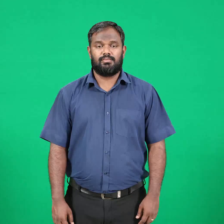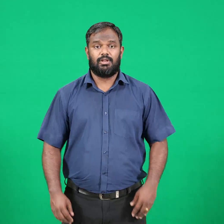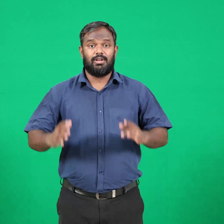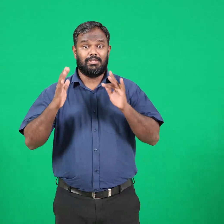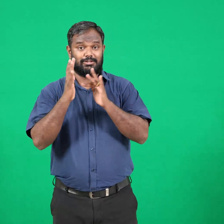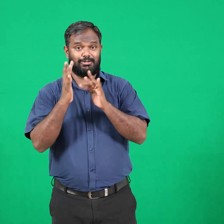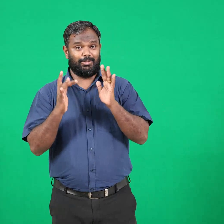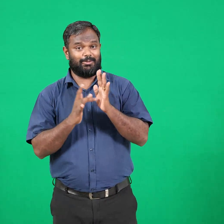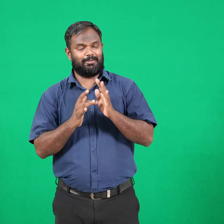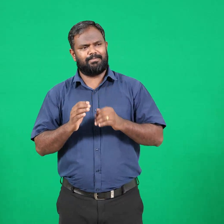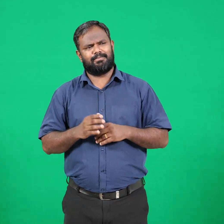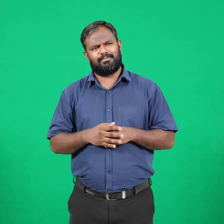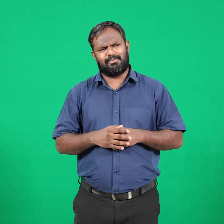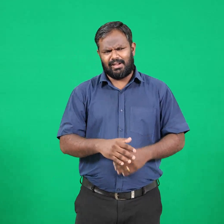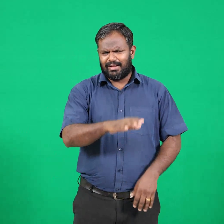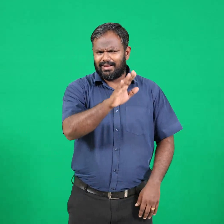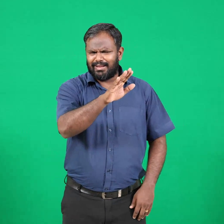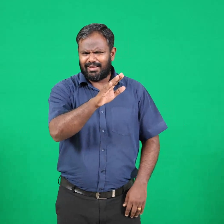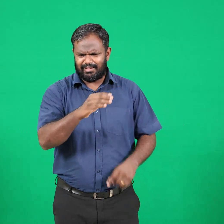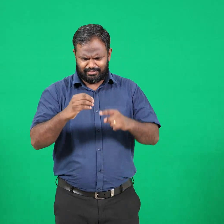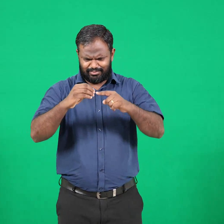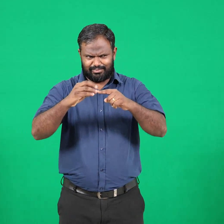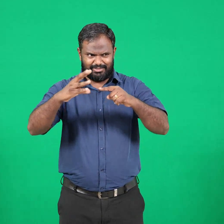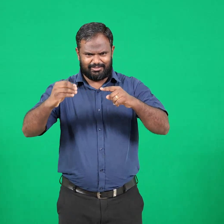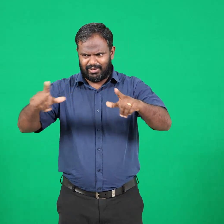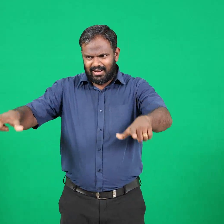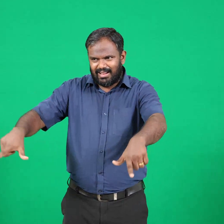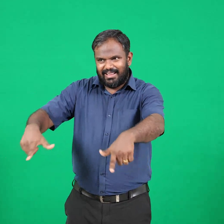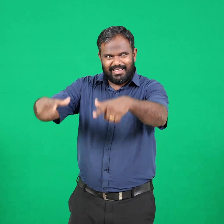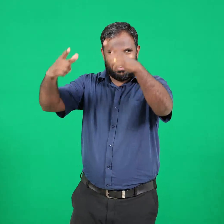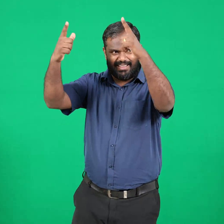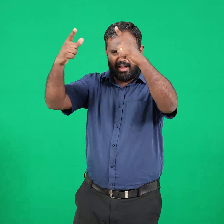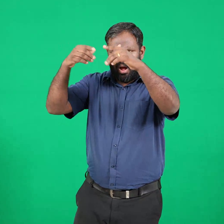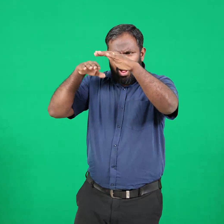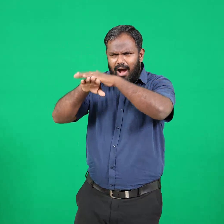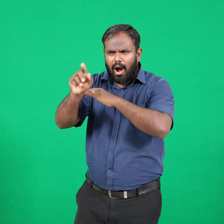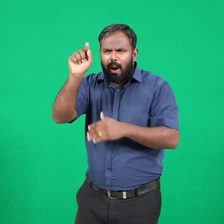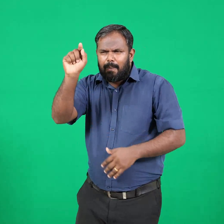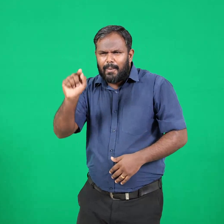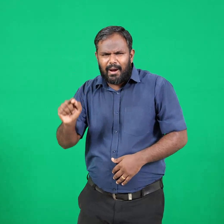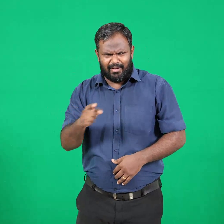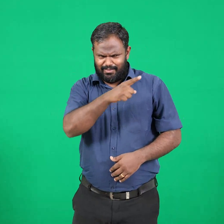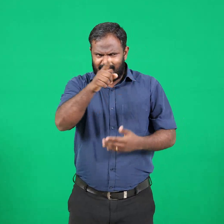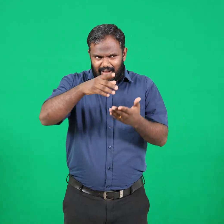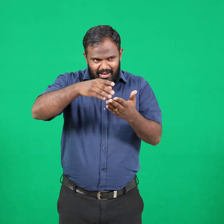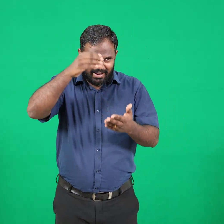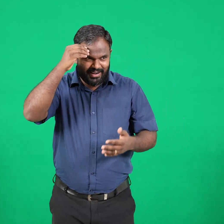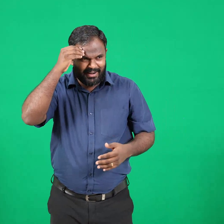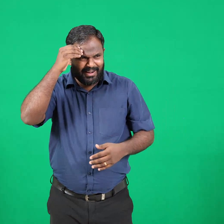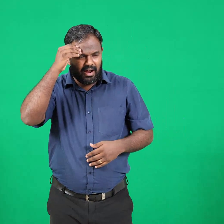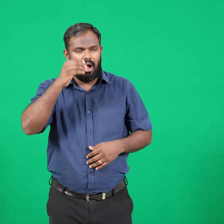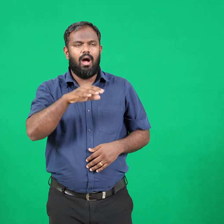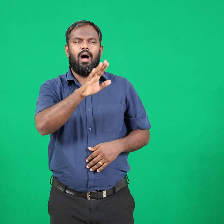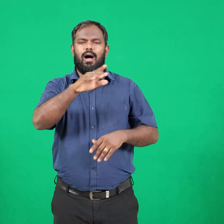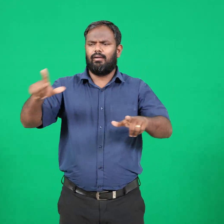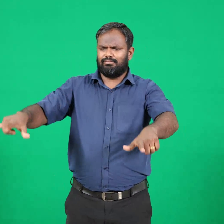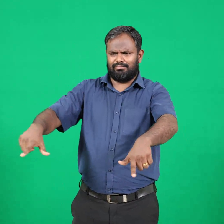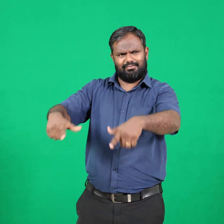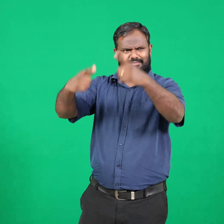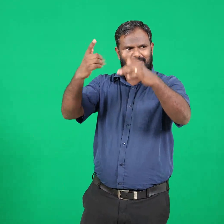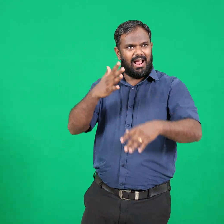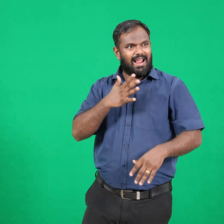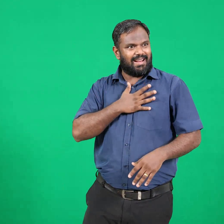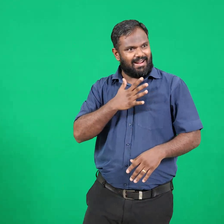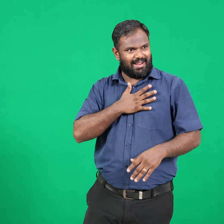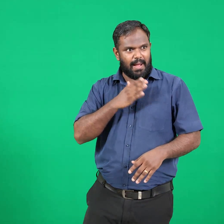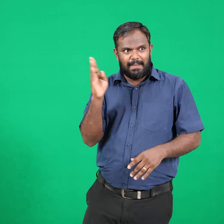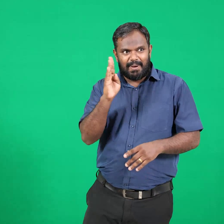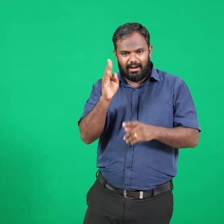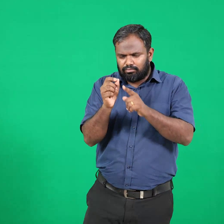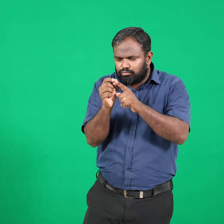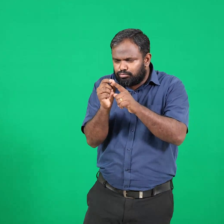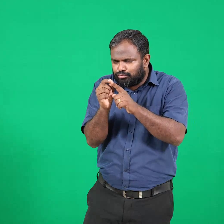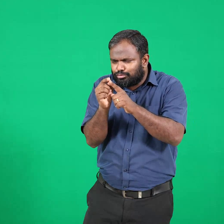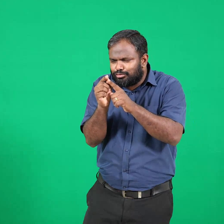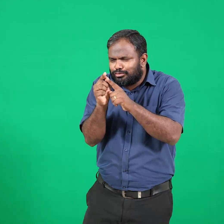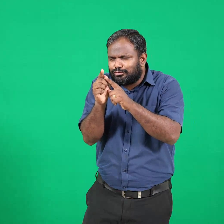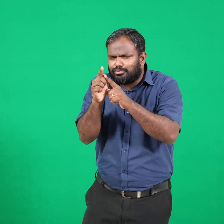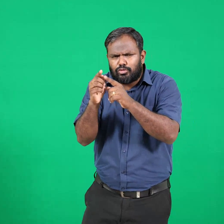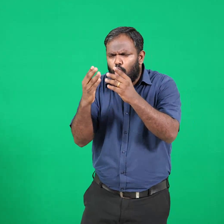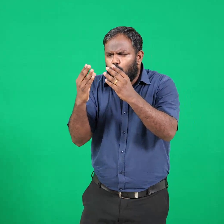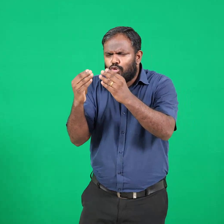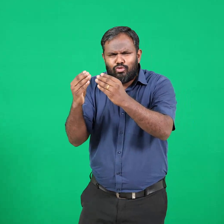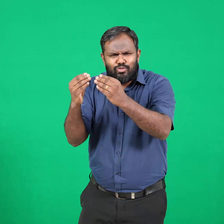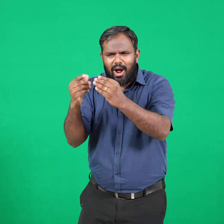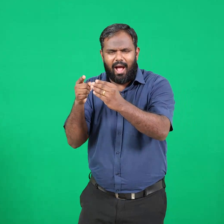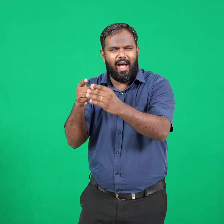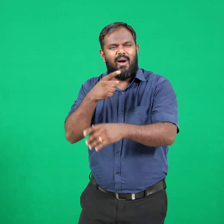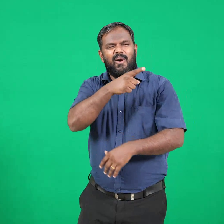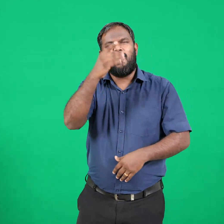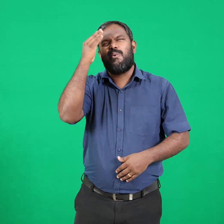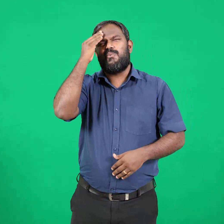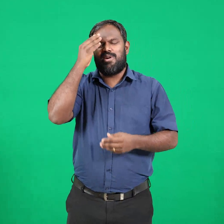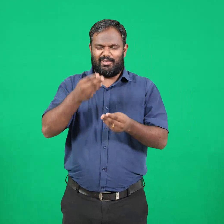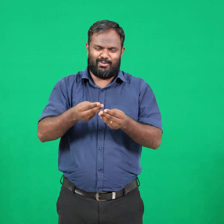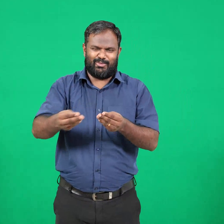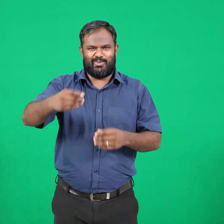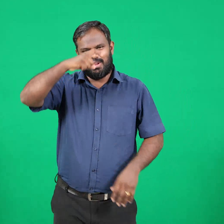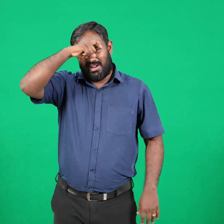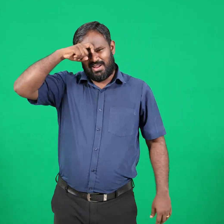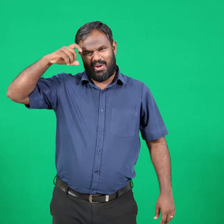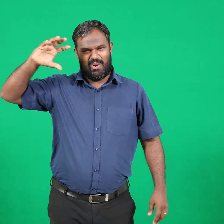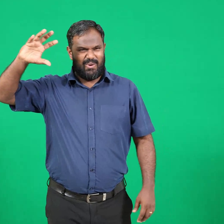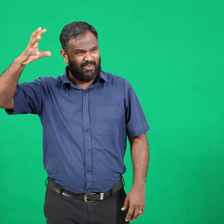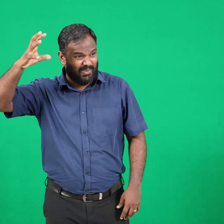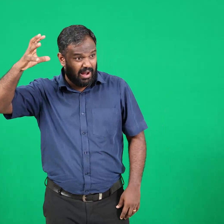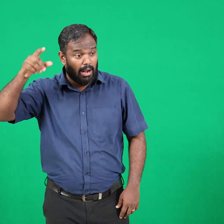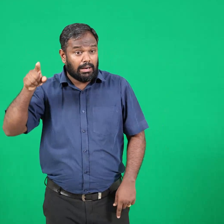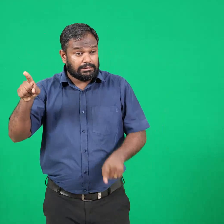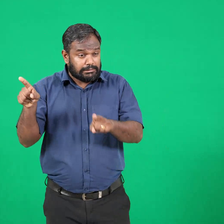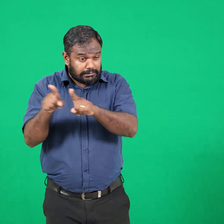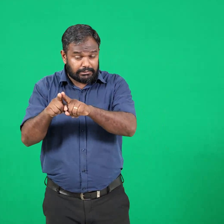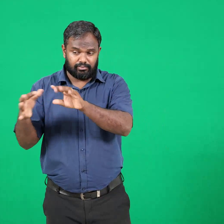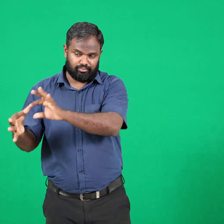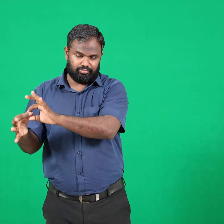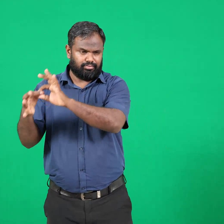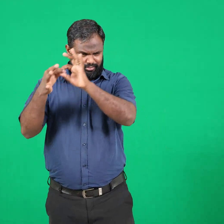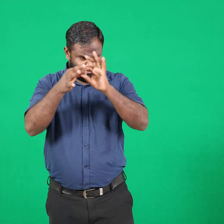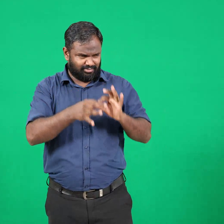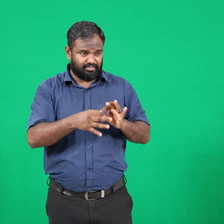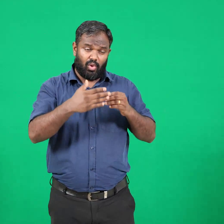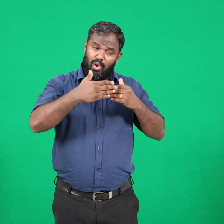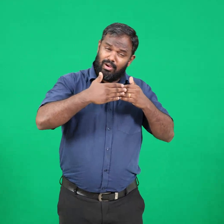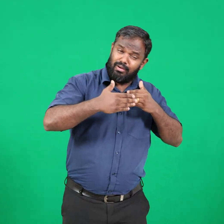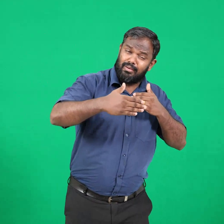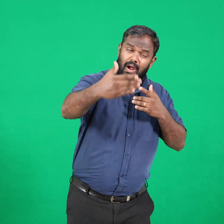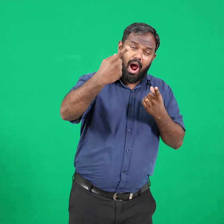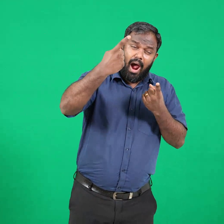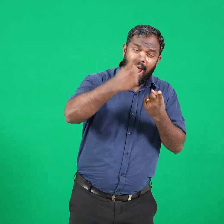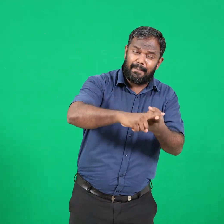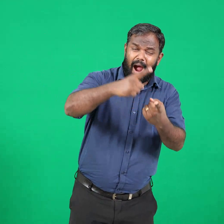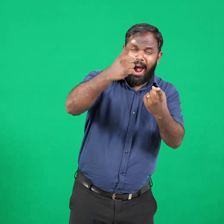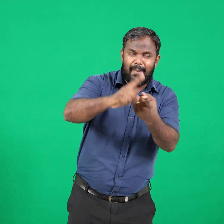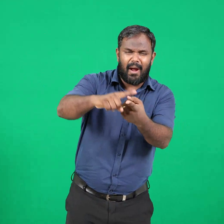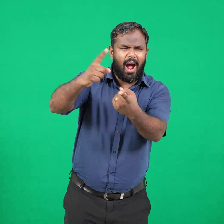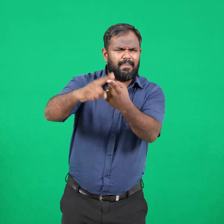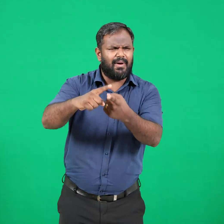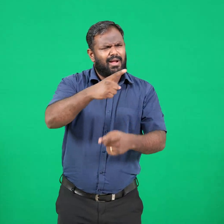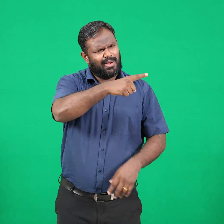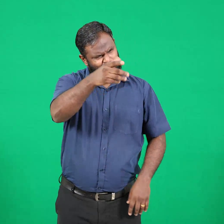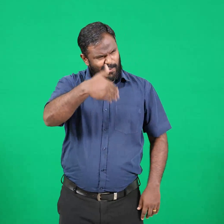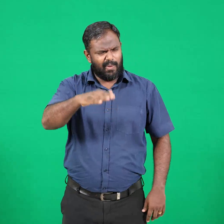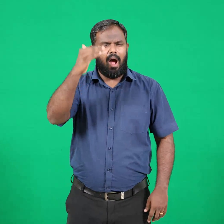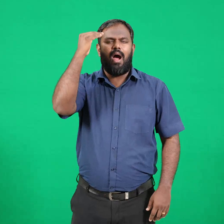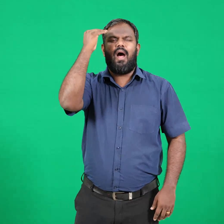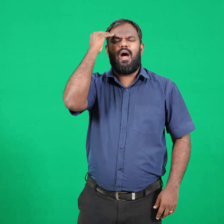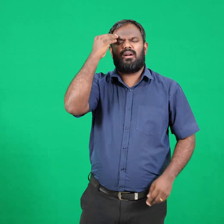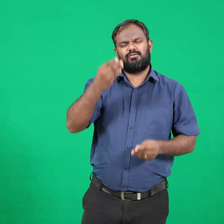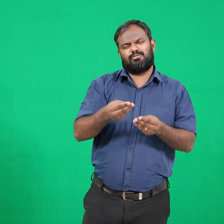Now learn this lesson from the fig tree: As soon as its branches become tender and sprout leaves, you know that summer is near.